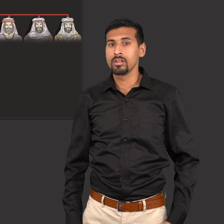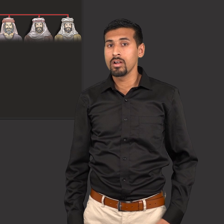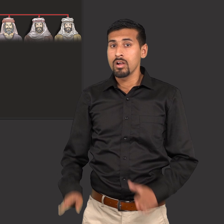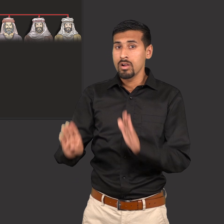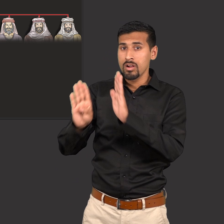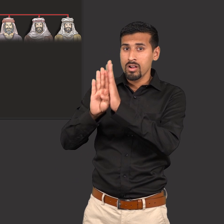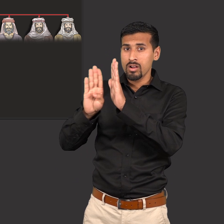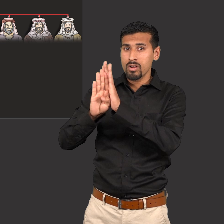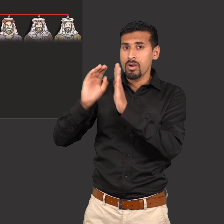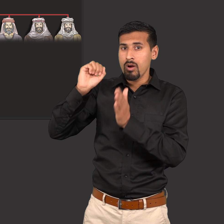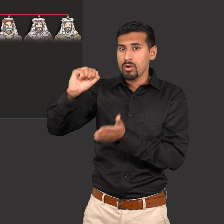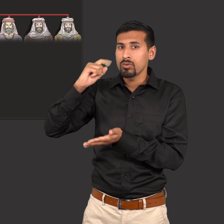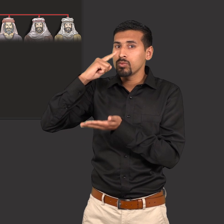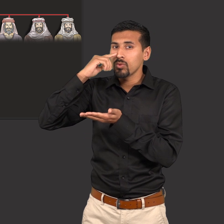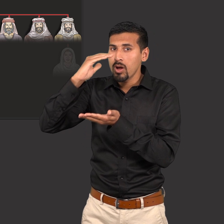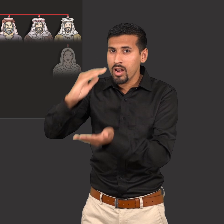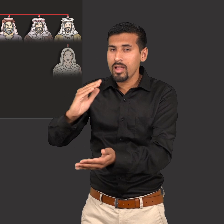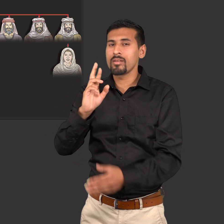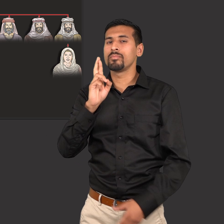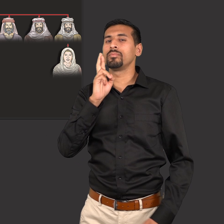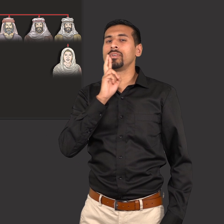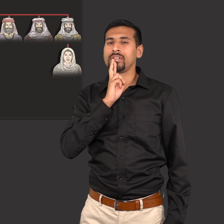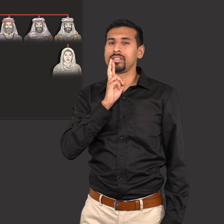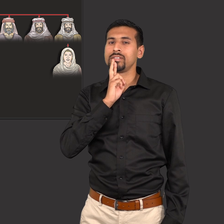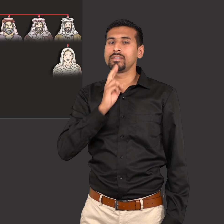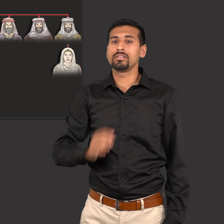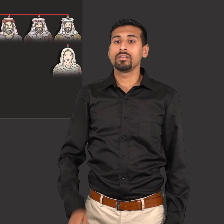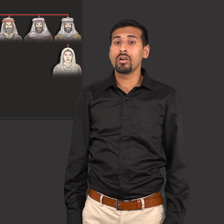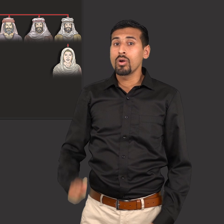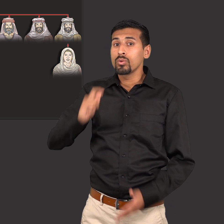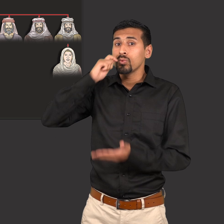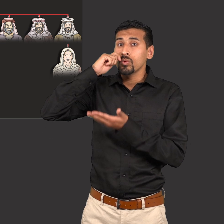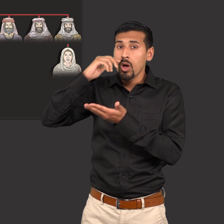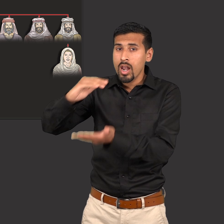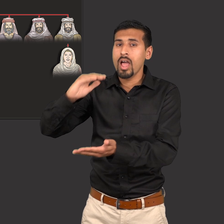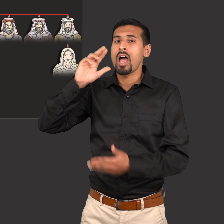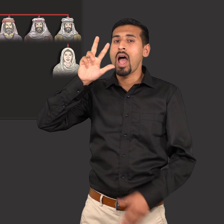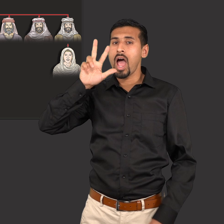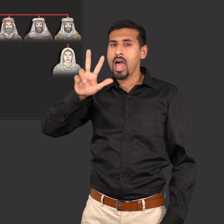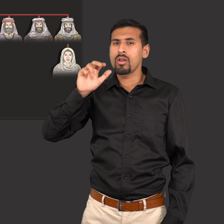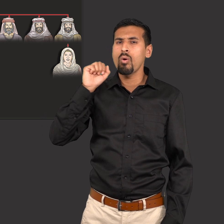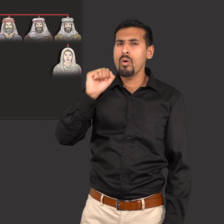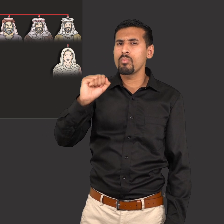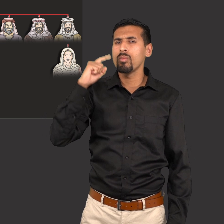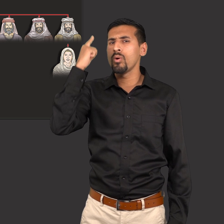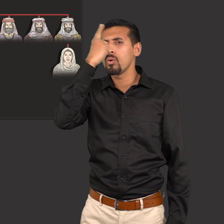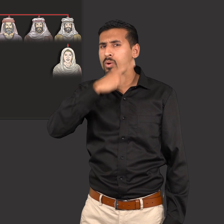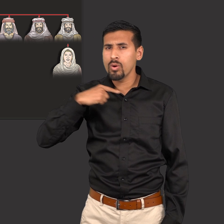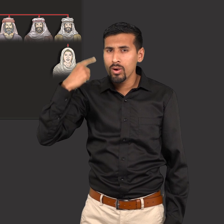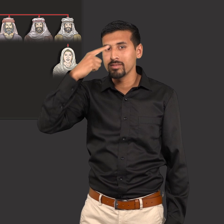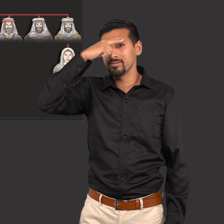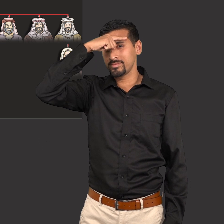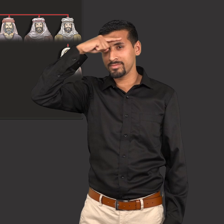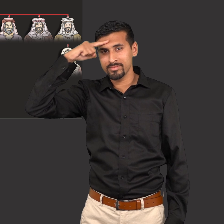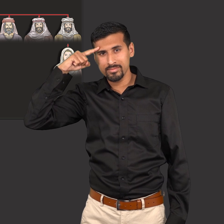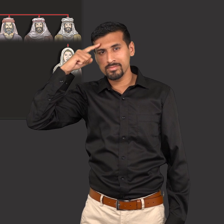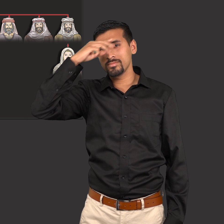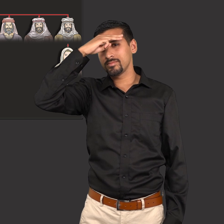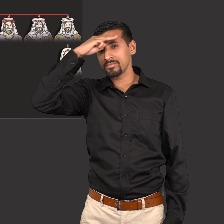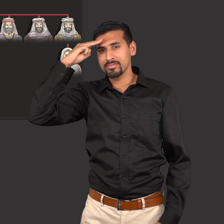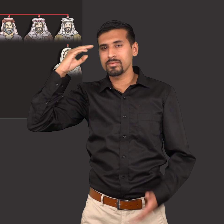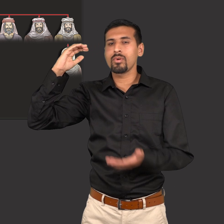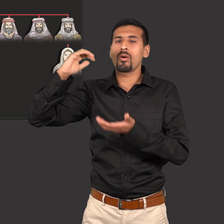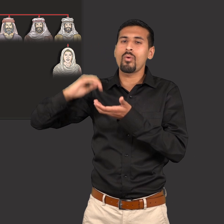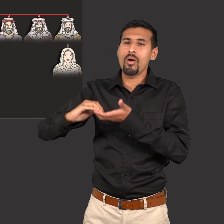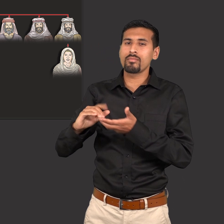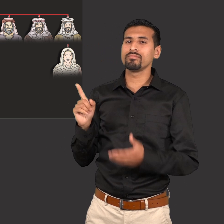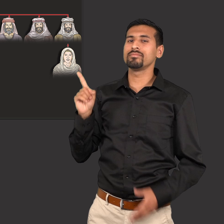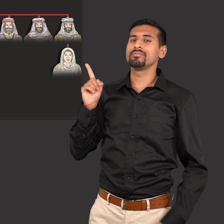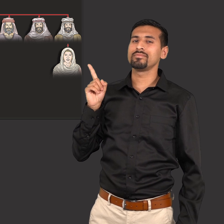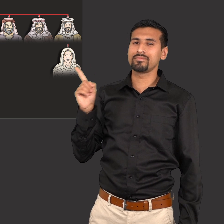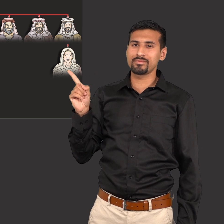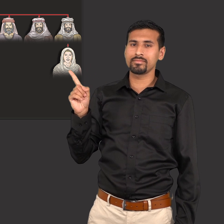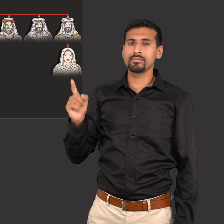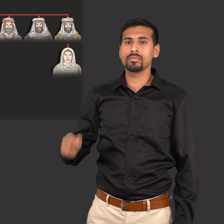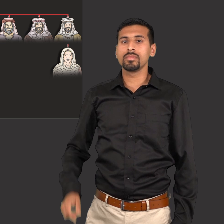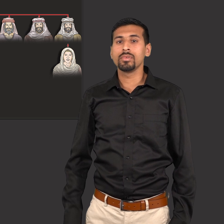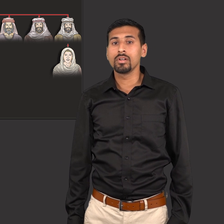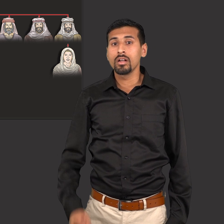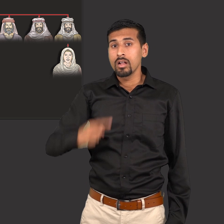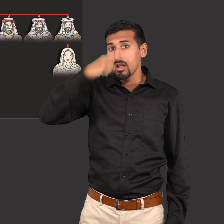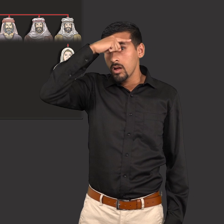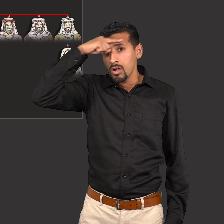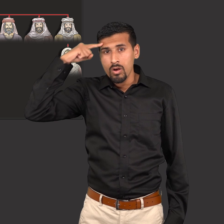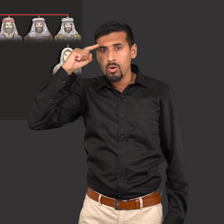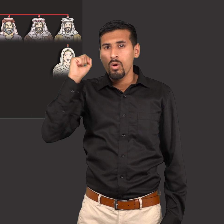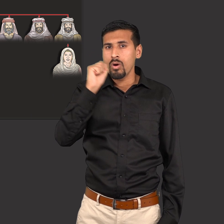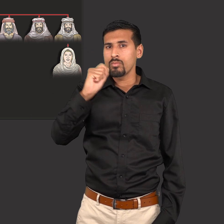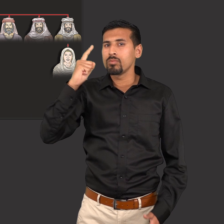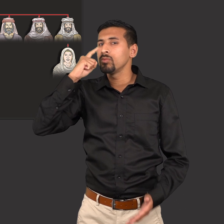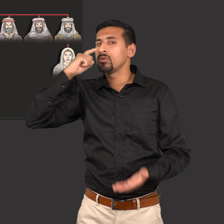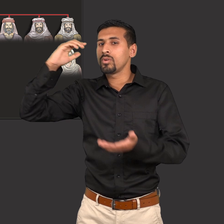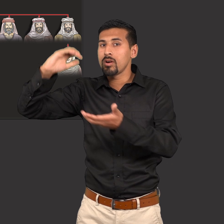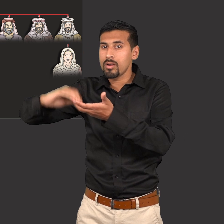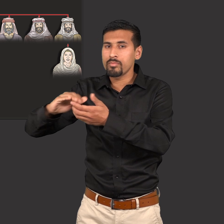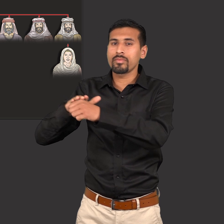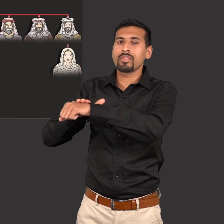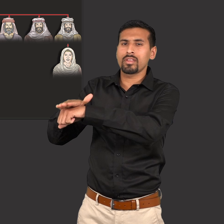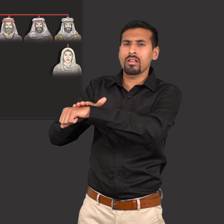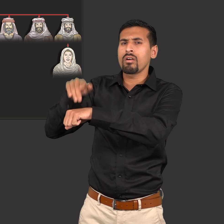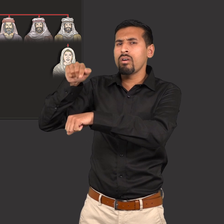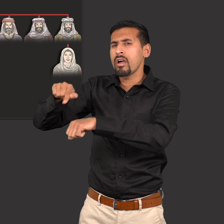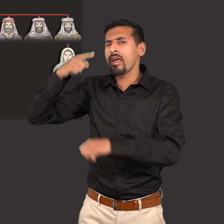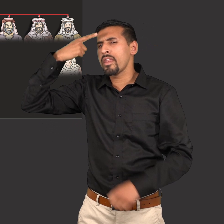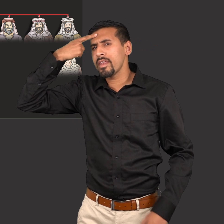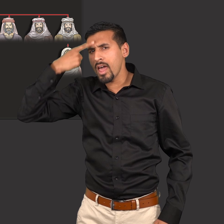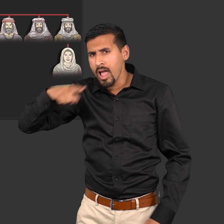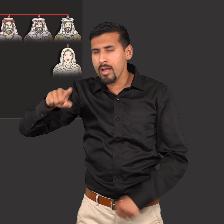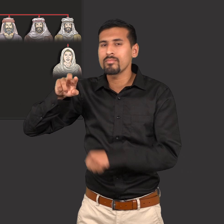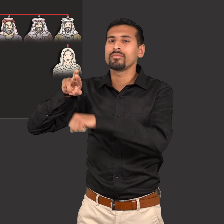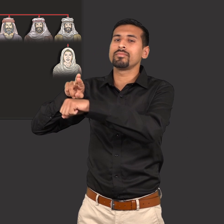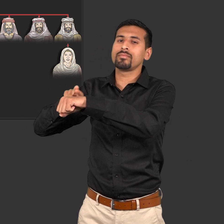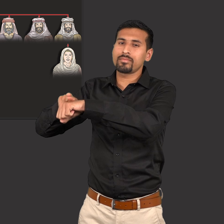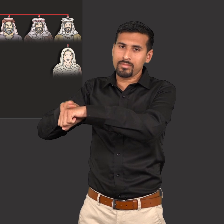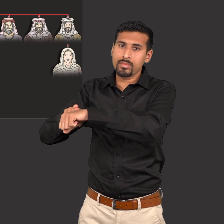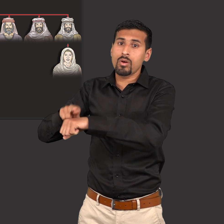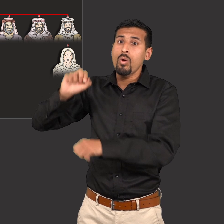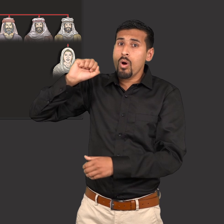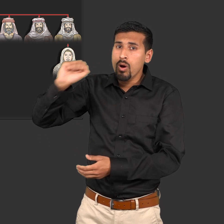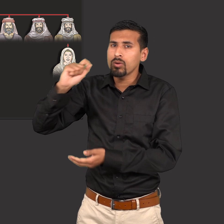And Bethuel became the father of Rebekah. Milcah bore these eight sons to Abraham’s brother Nahor.